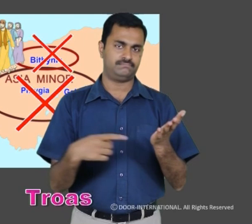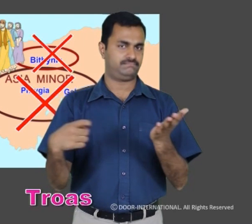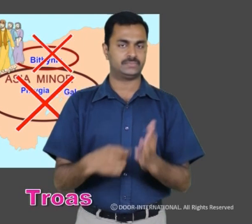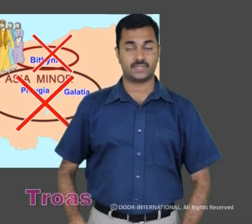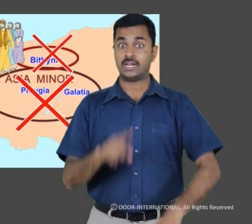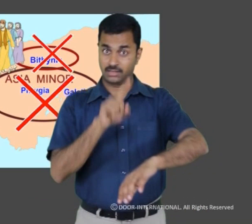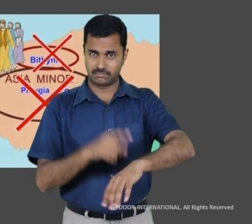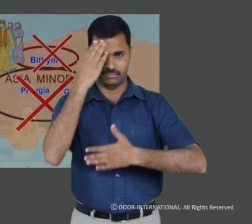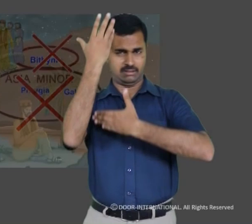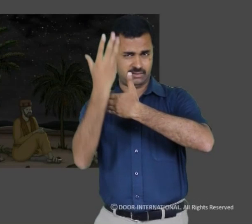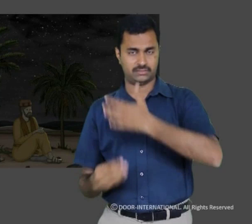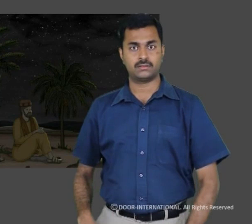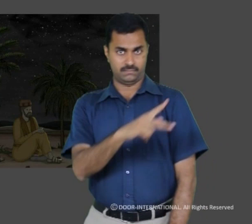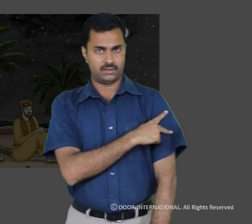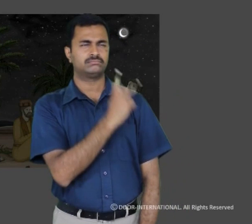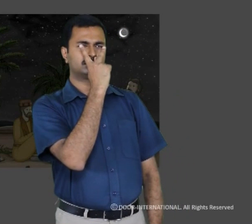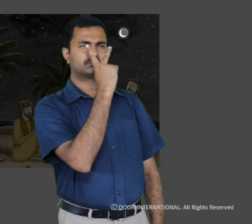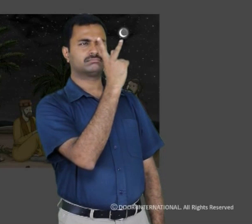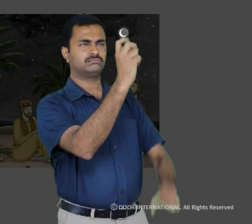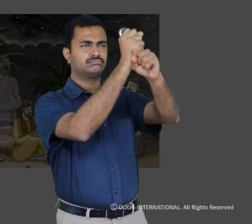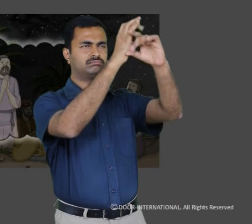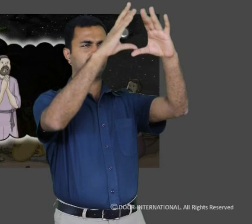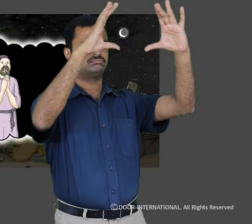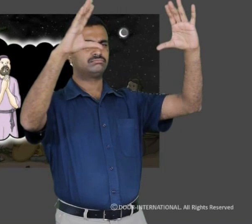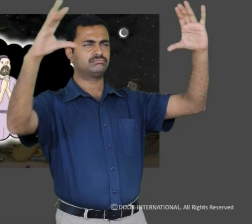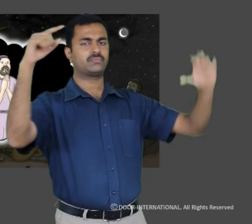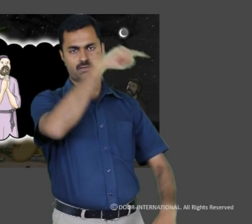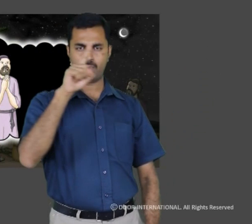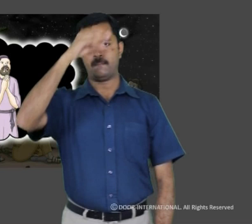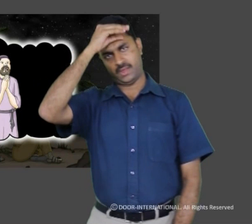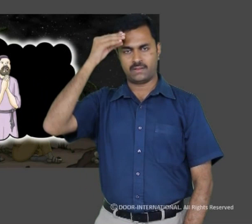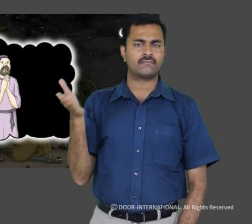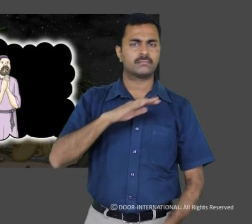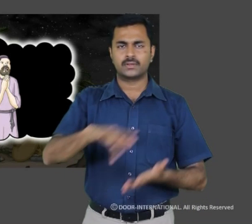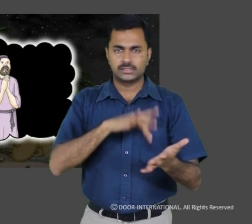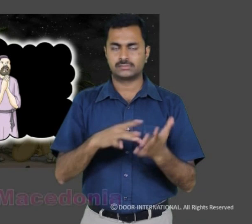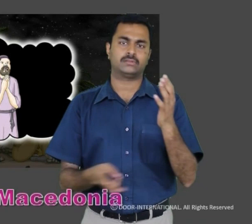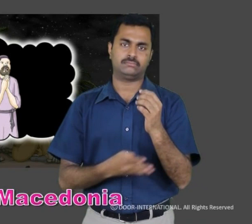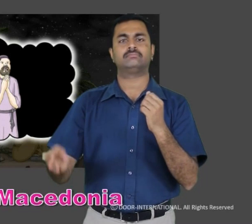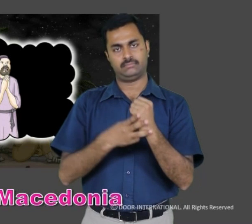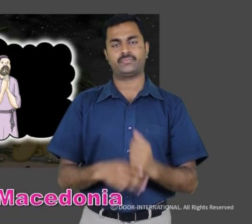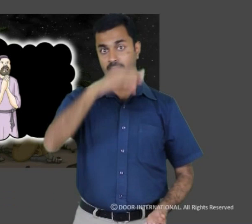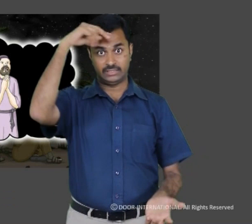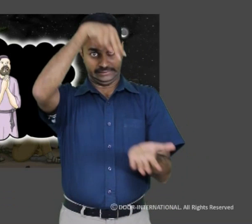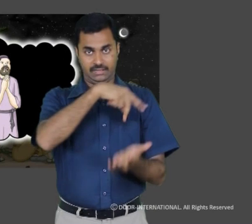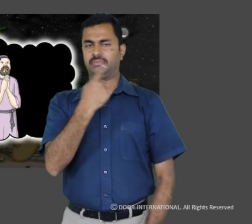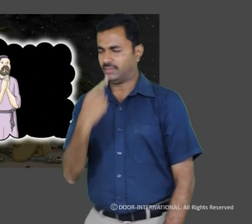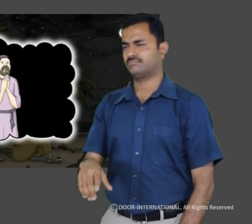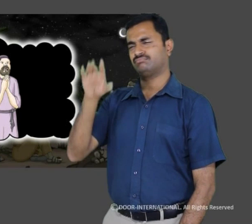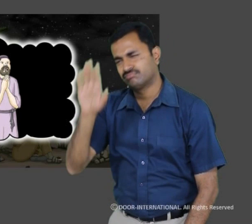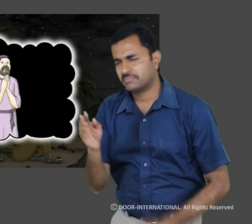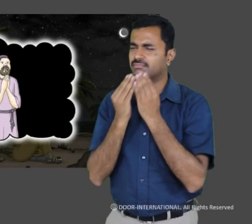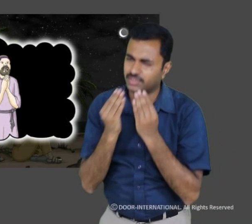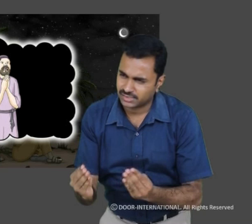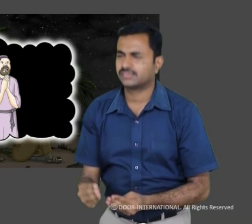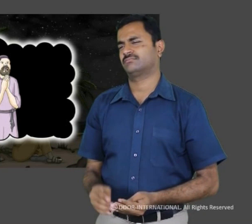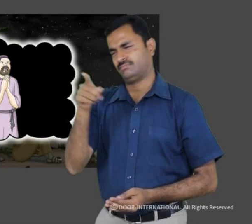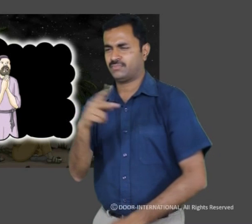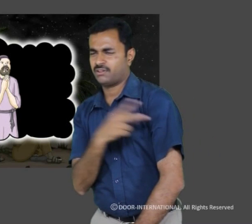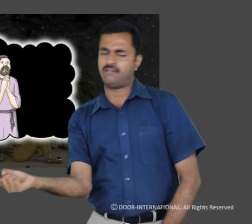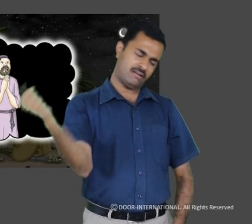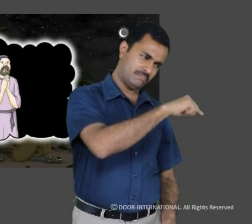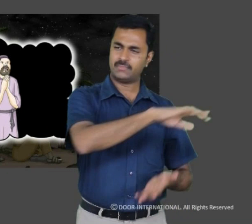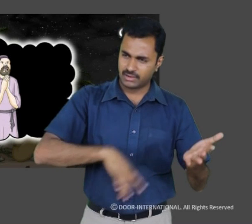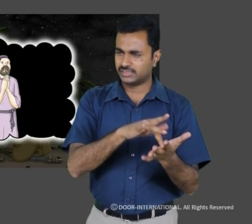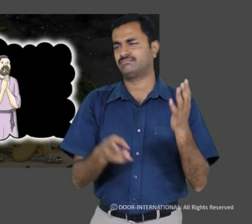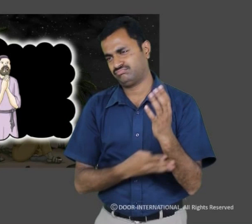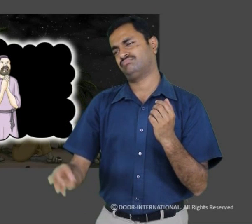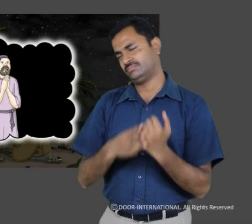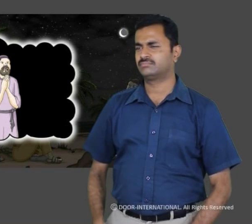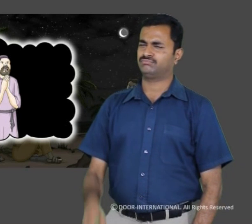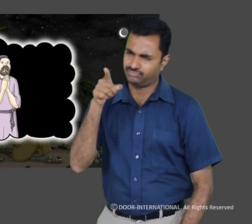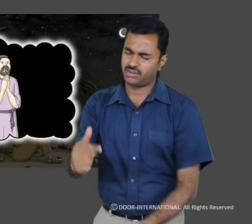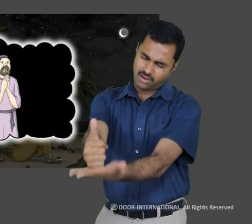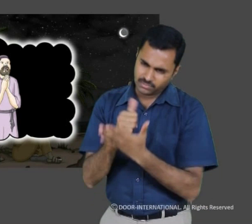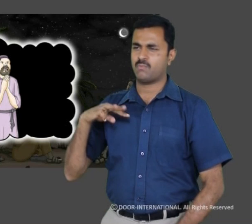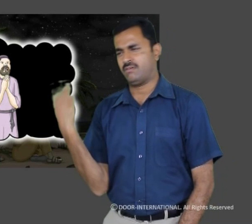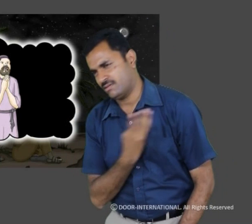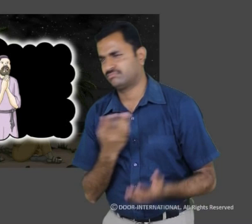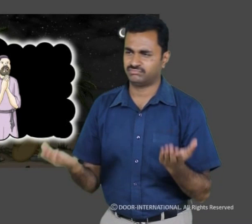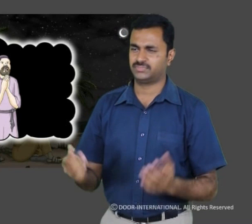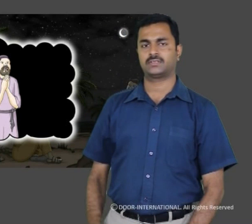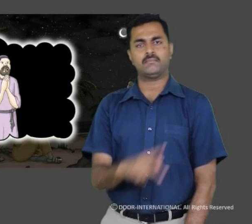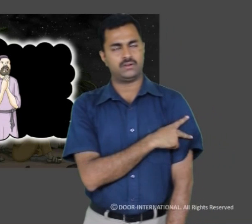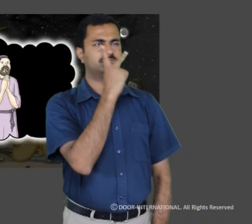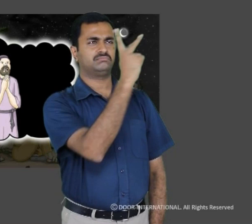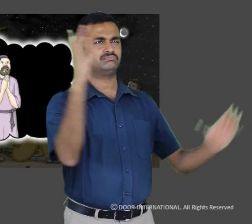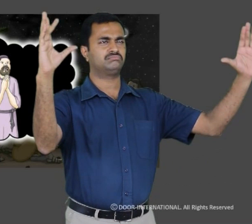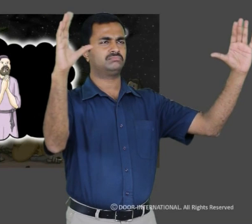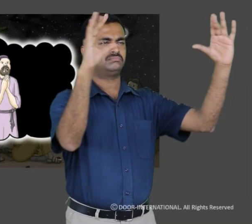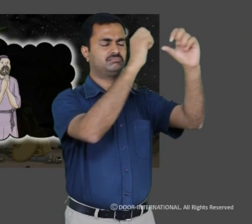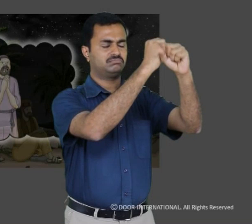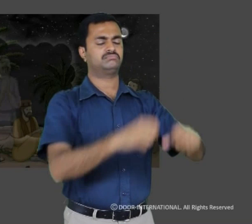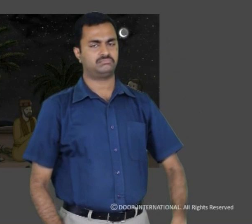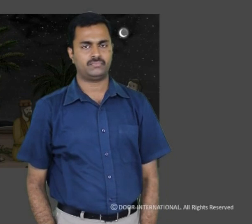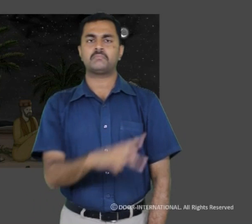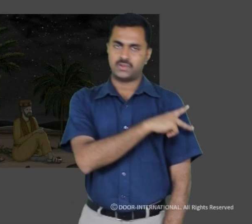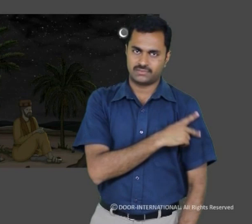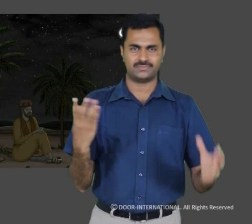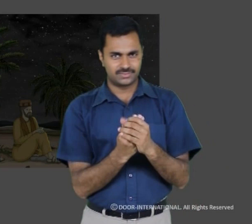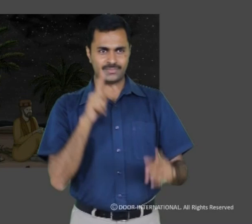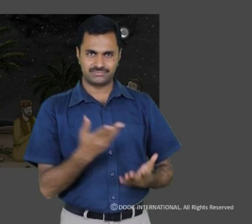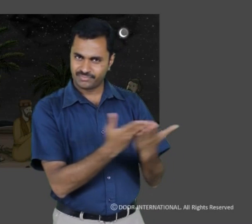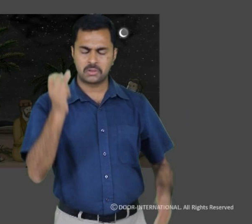During the night, Paul had a vision of a man of Macedonia standing and pleading with him, “Come over to Macedonia and help us.”